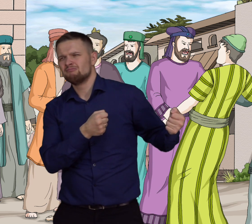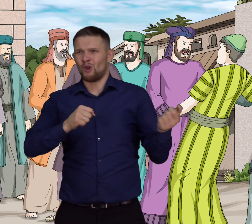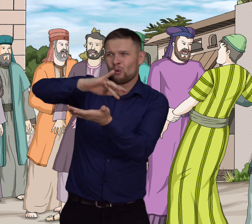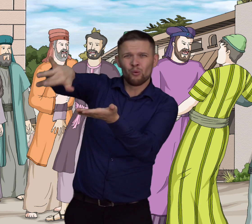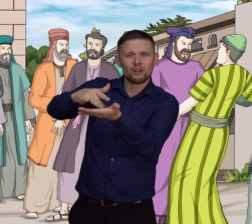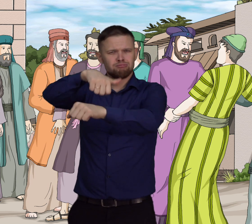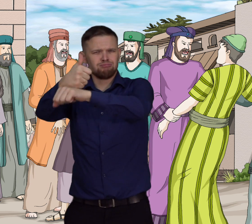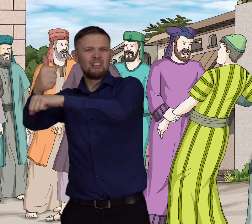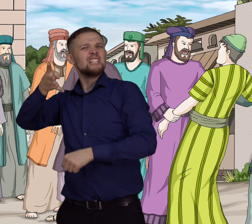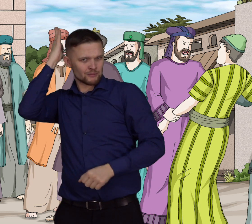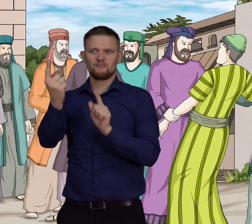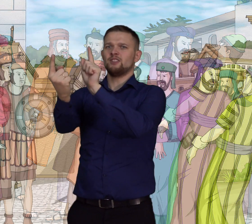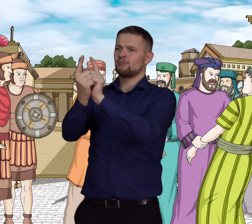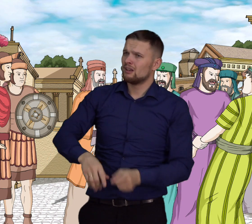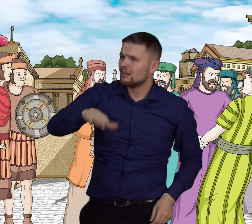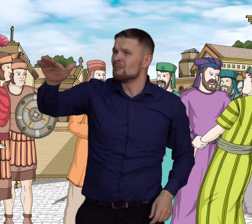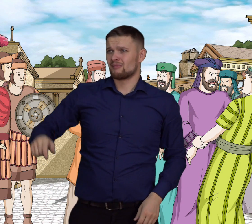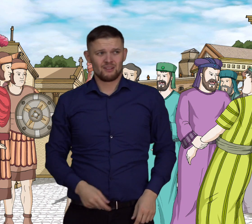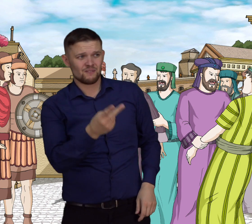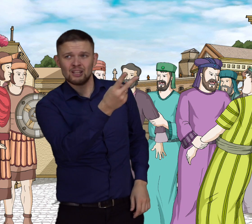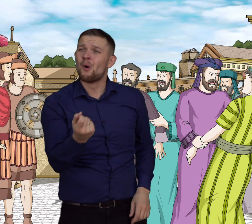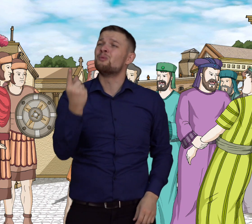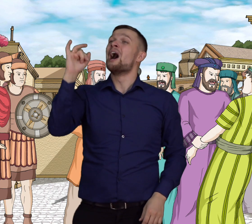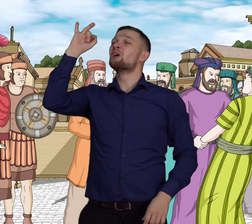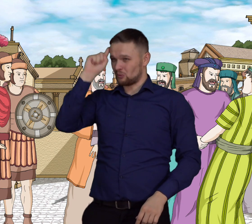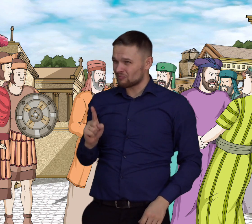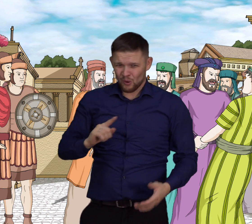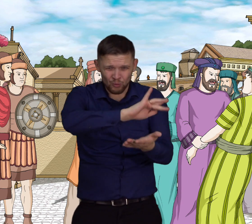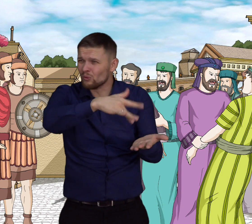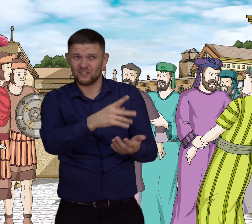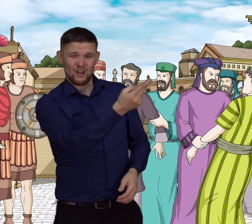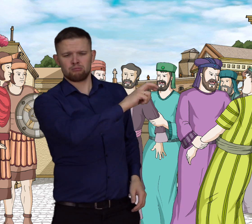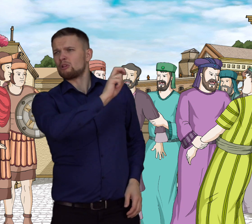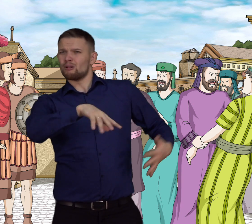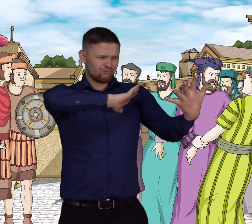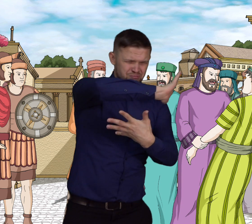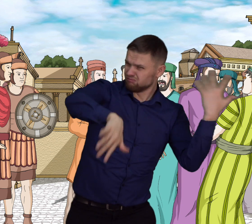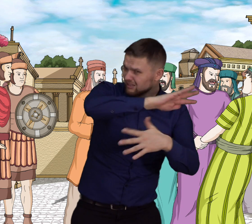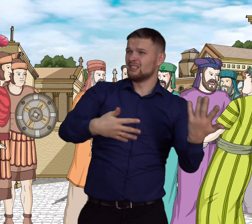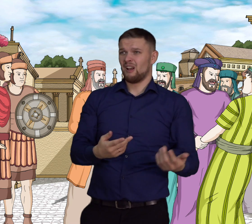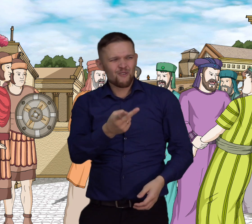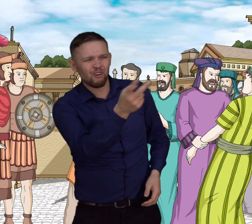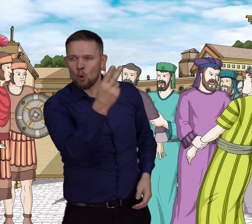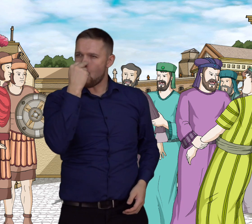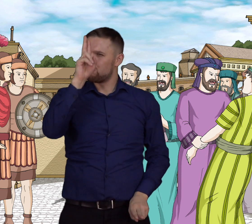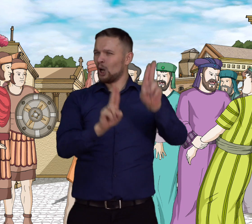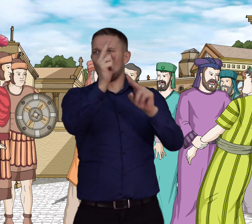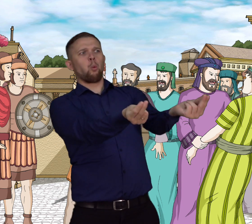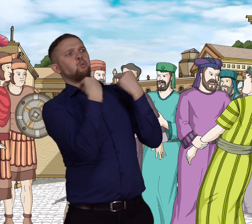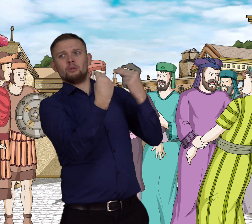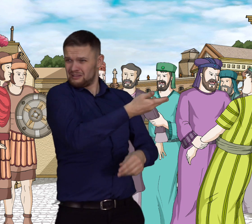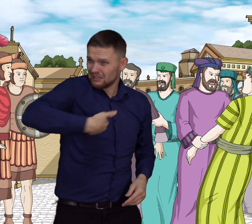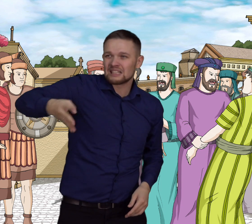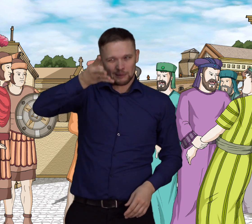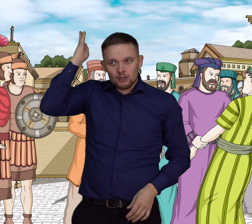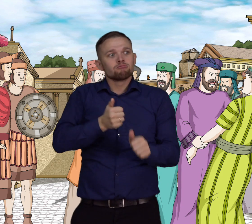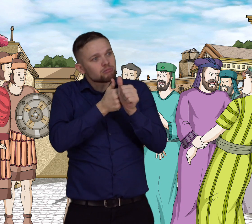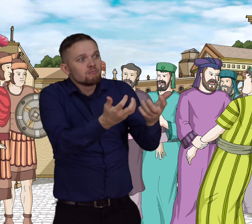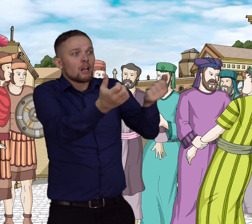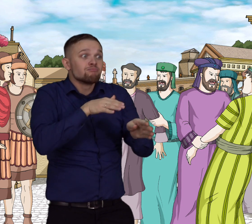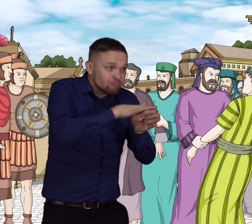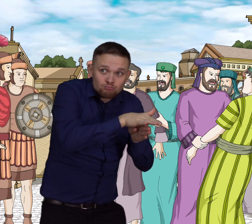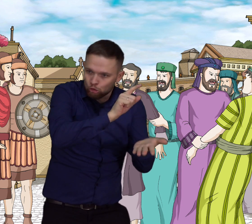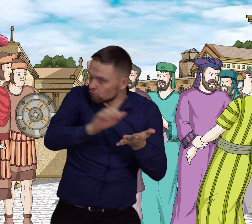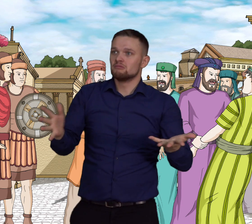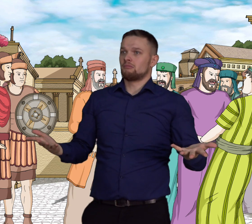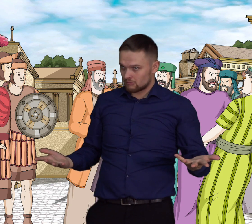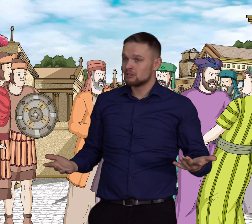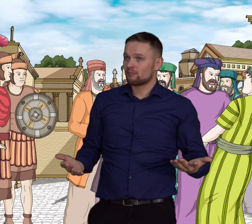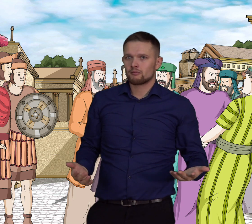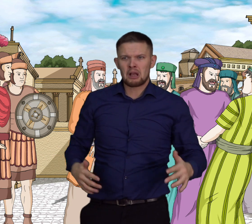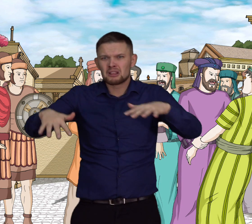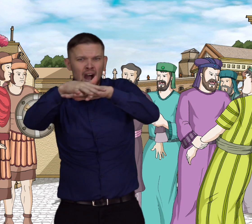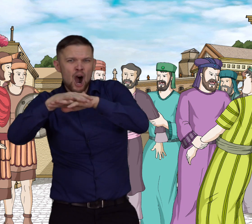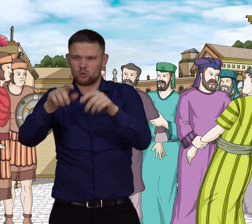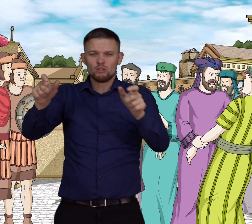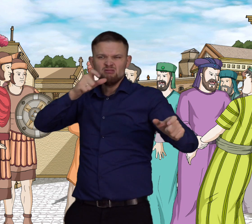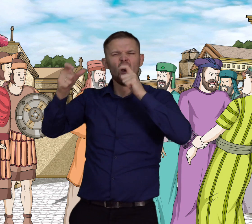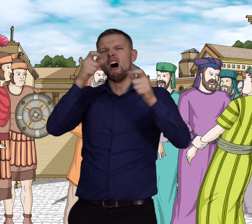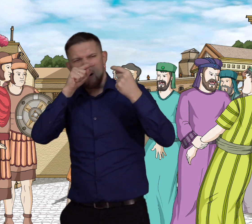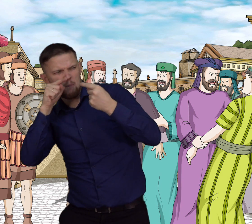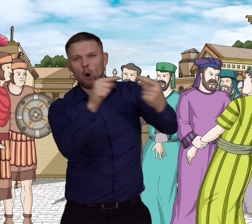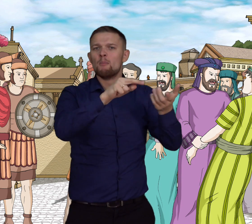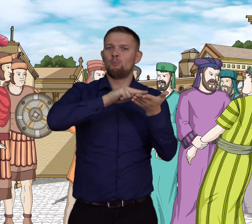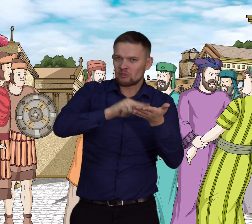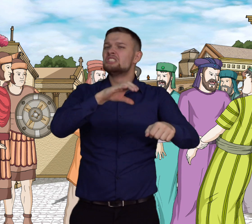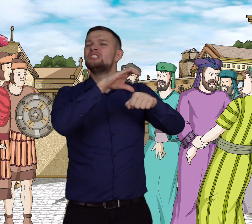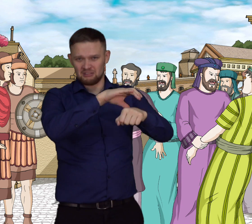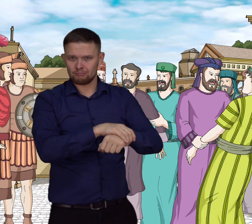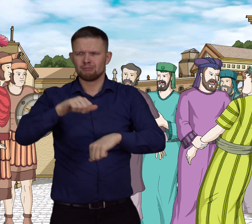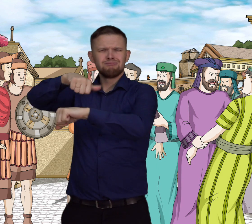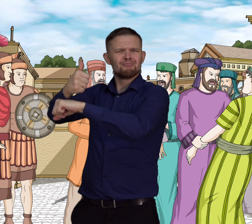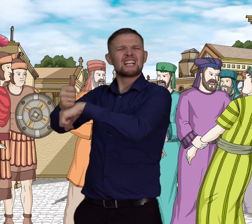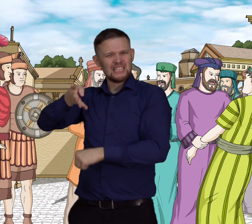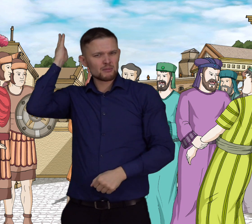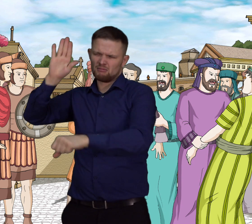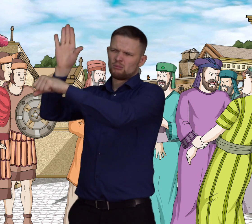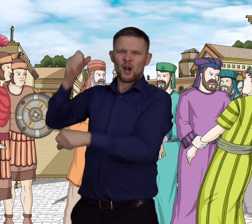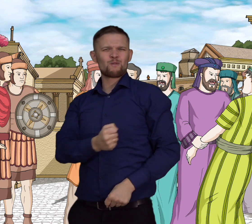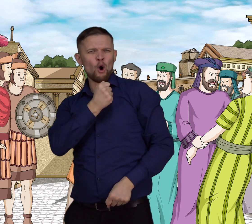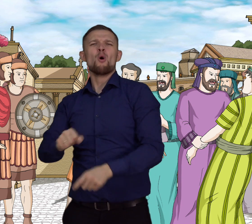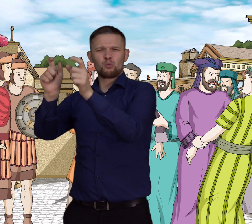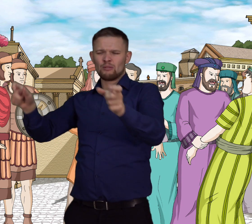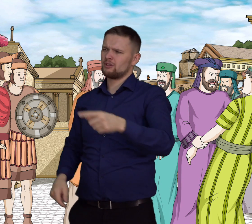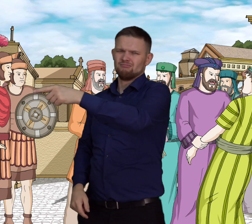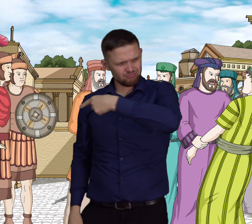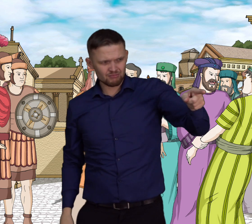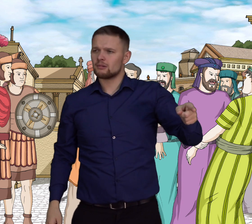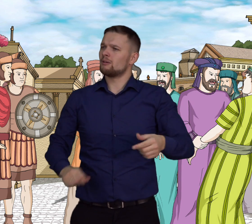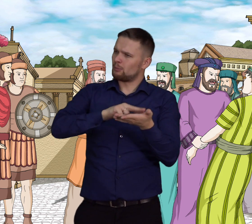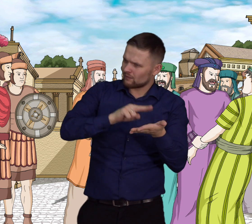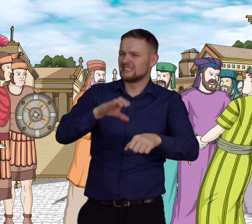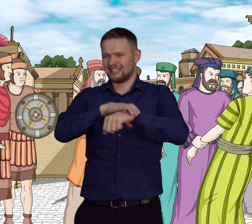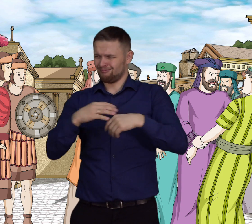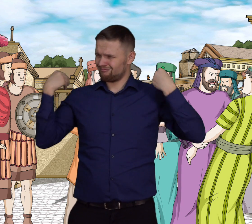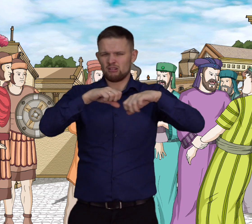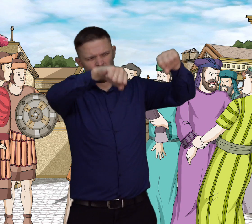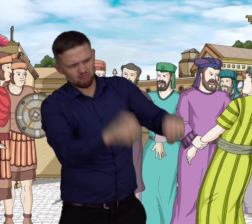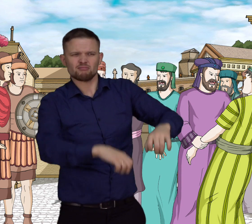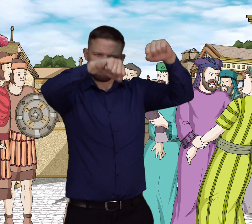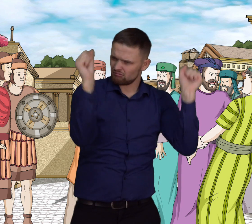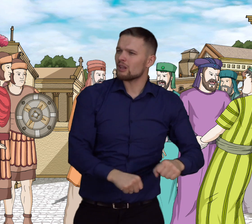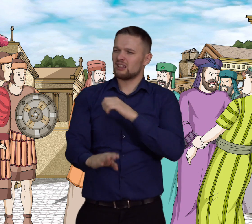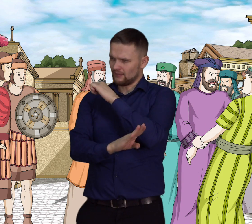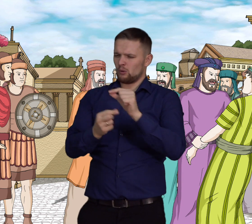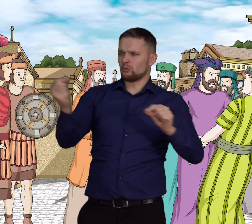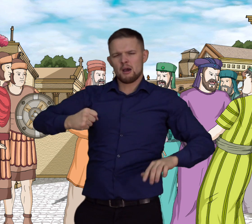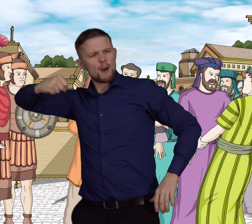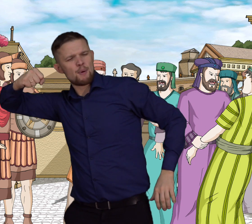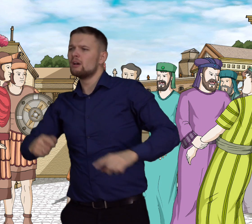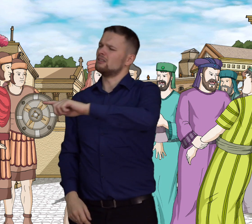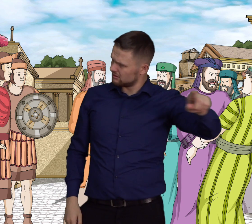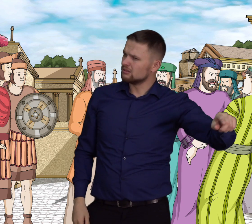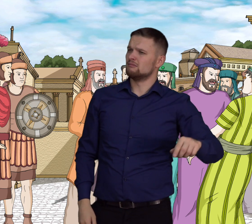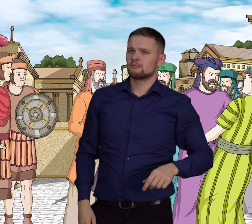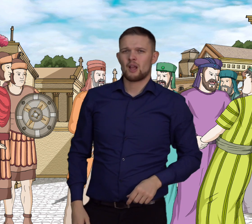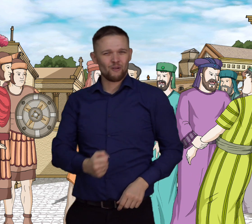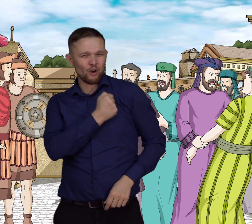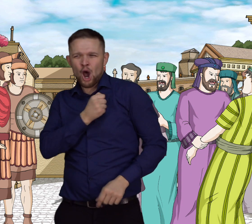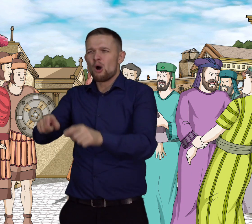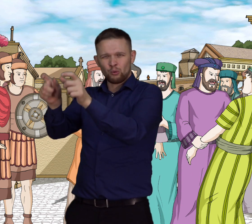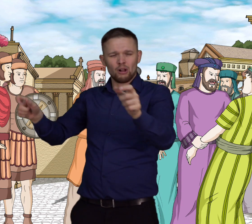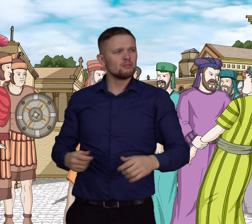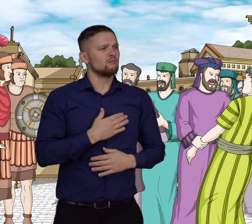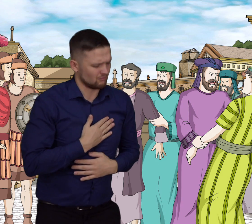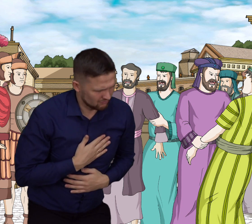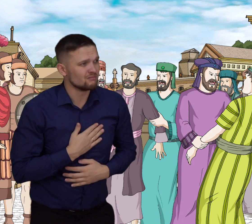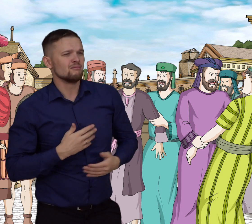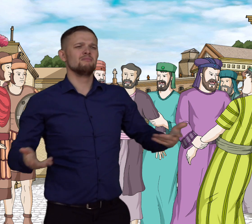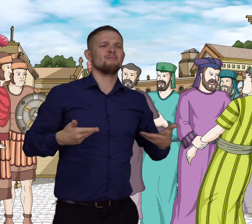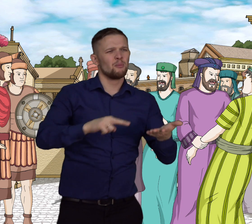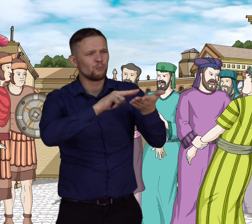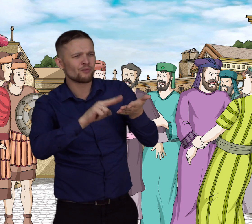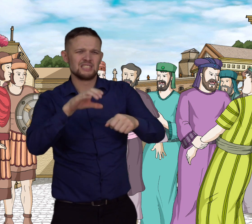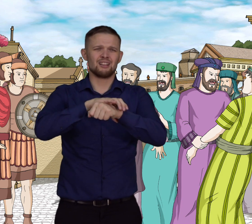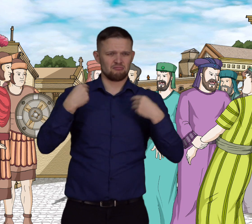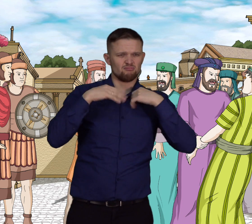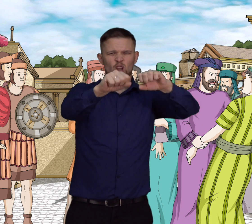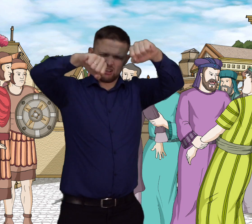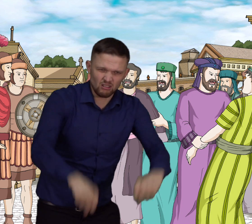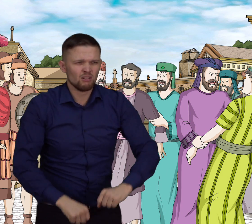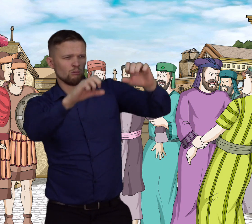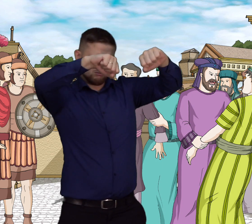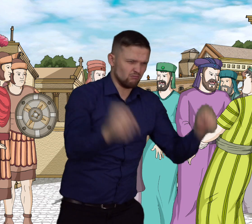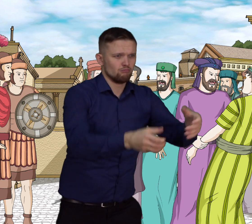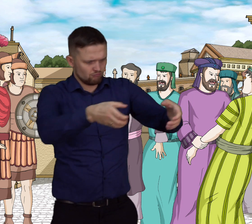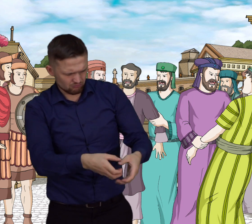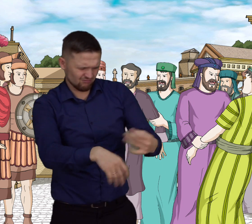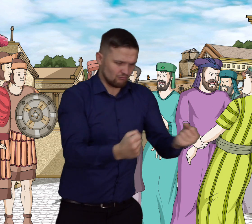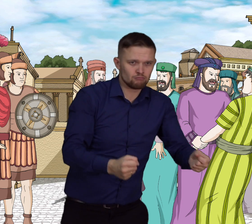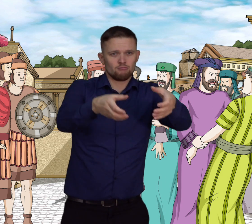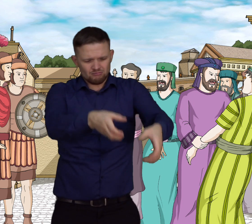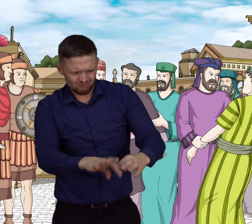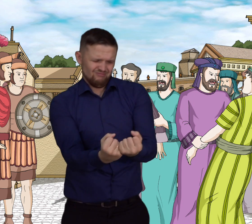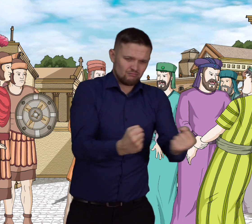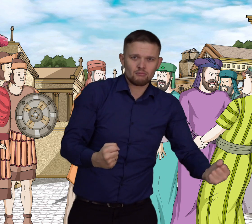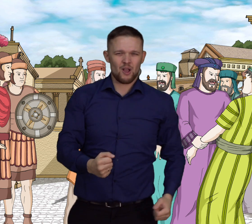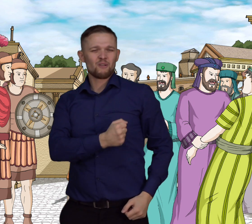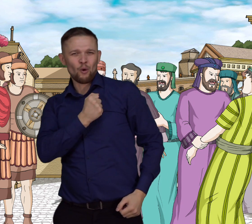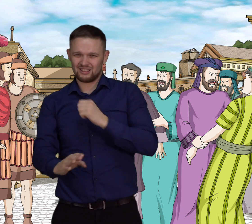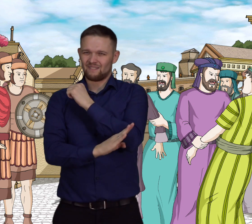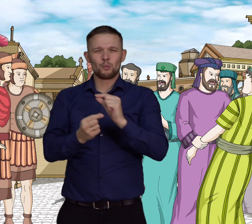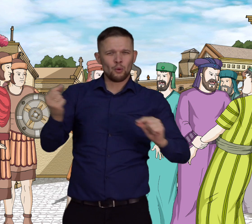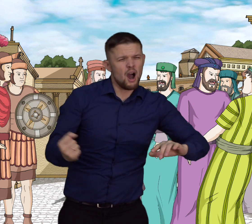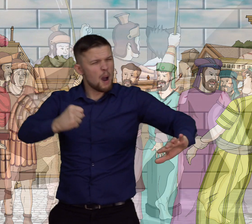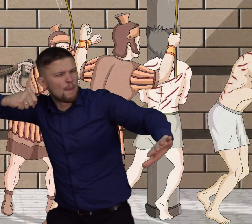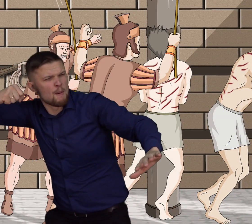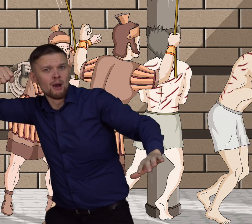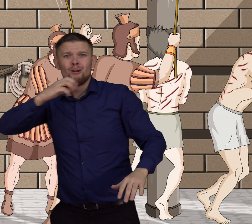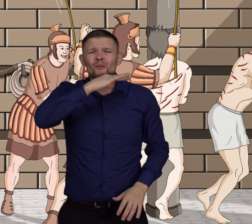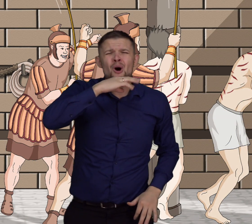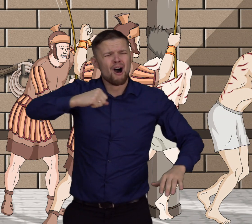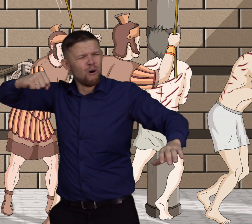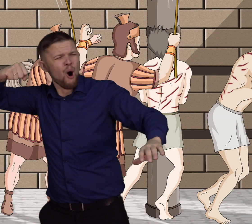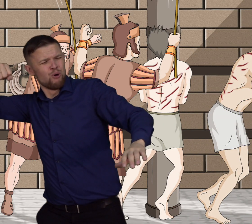They brought them to the magistrates and said, “These men are Jews and are throwing our city into turmoil by promoting customs that are unlawful for us Romans to adopt or practice.”